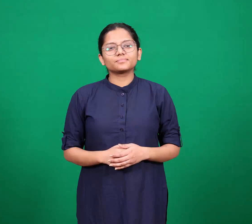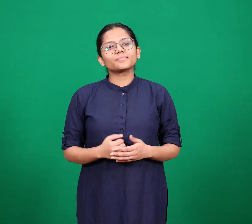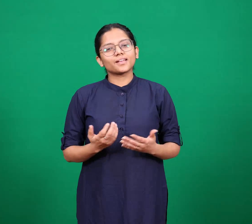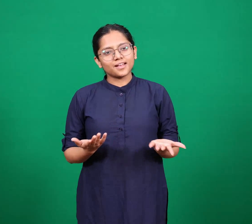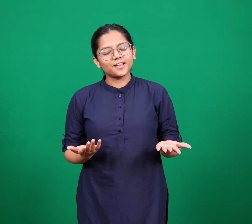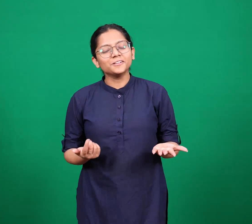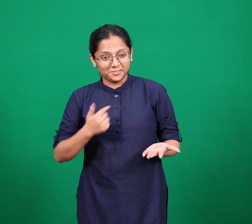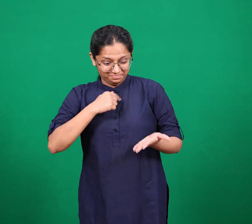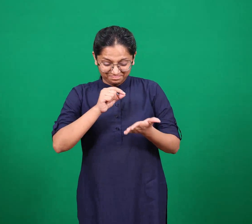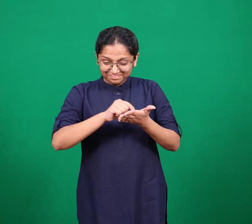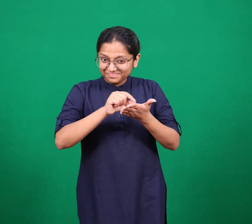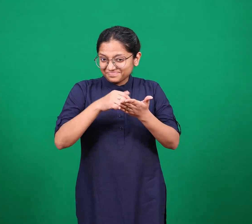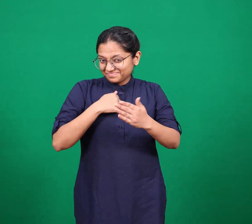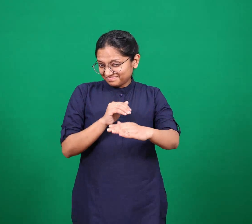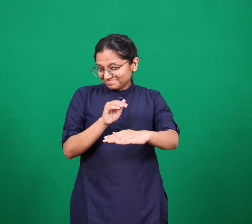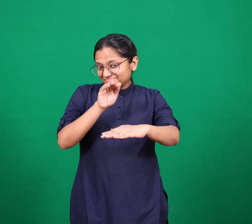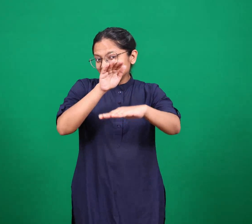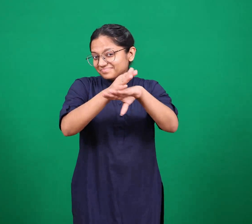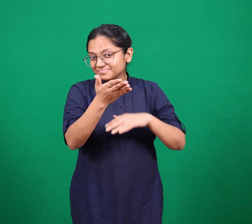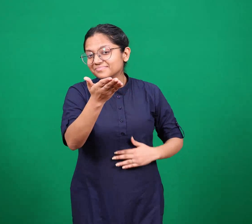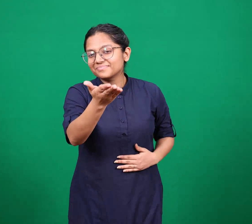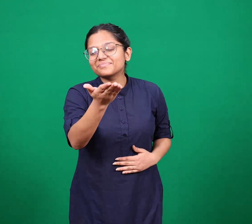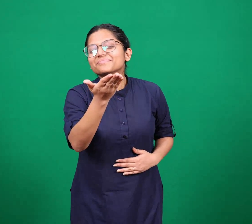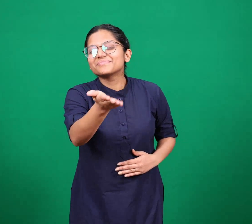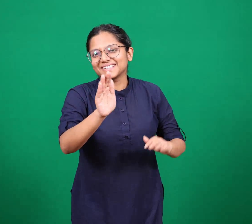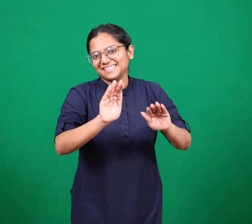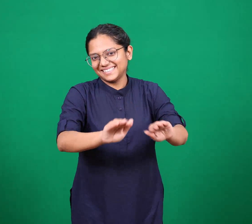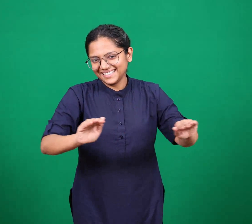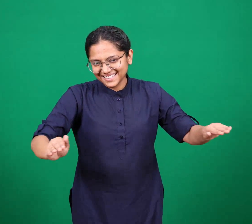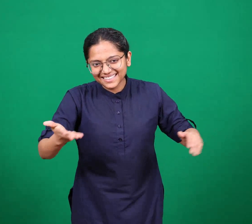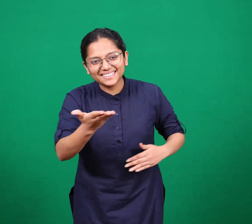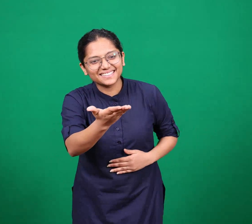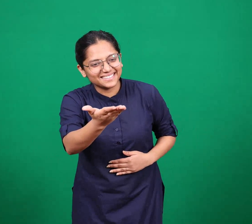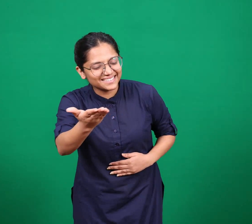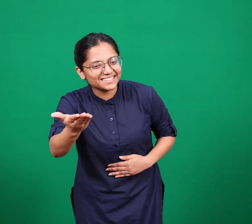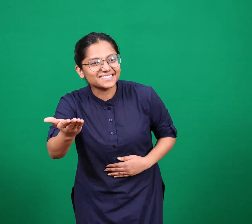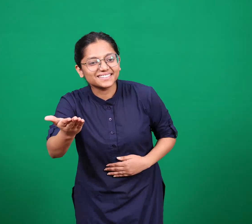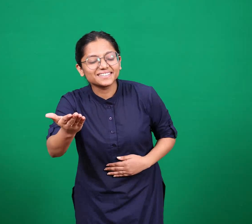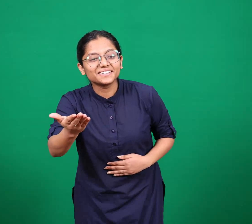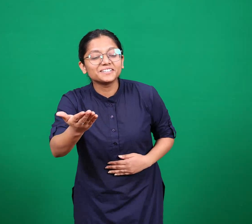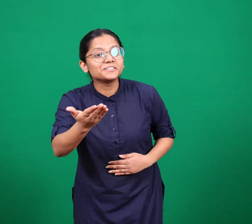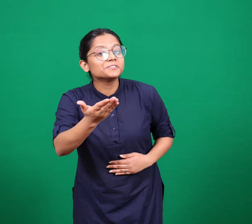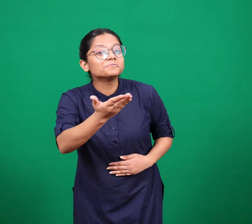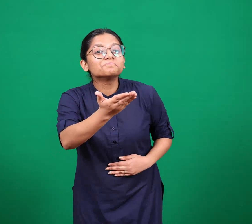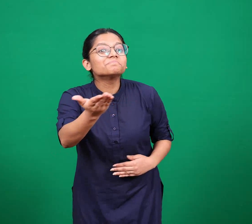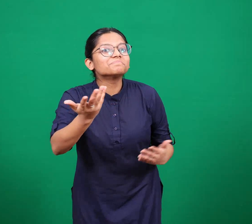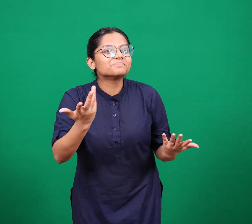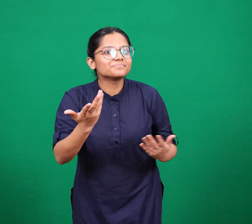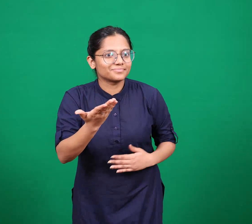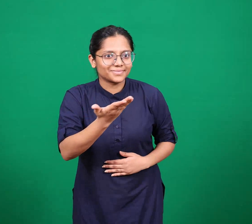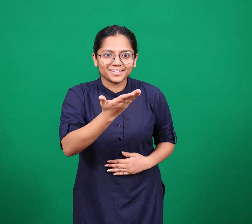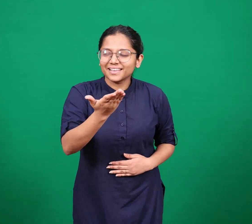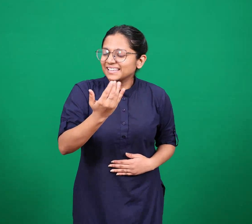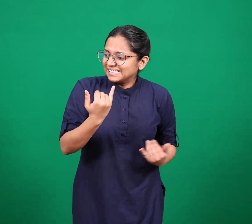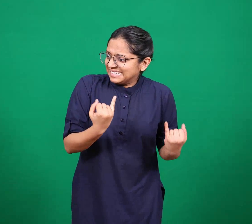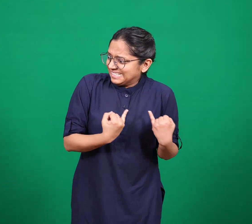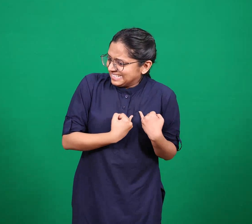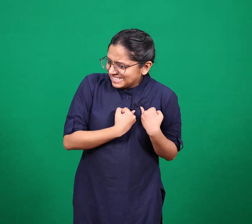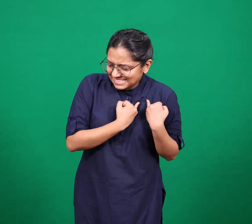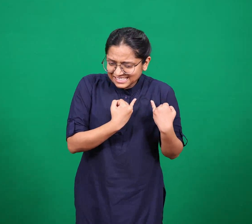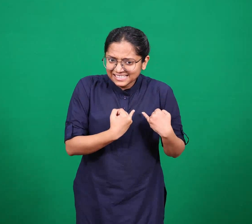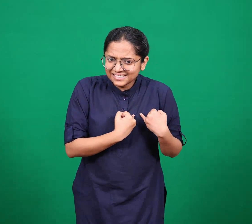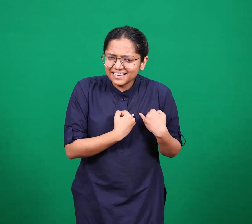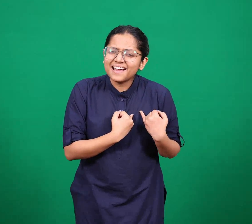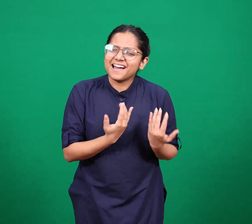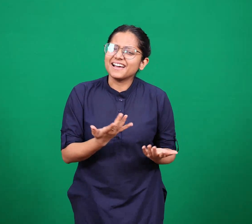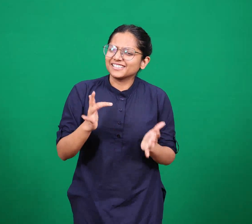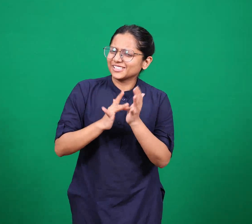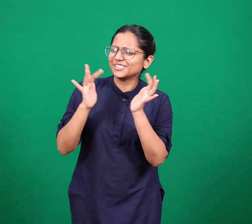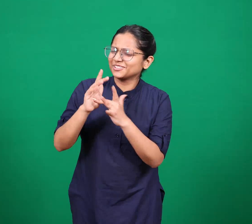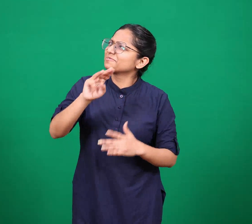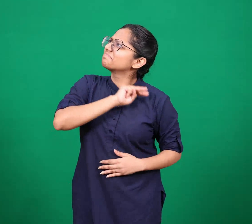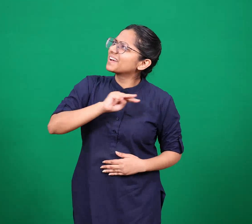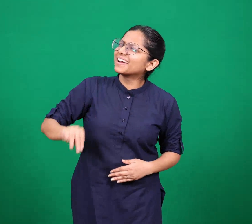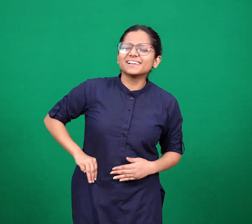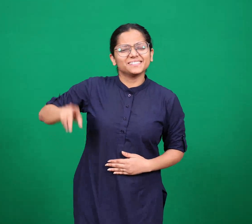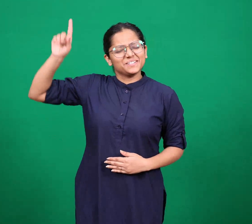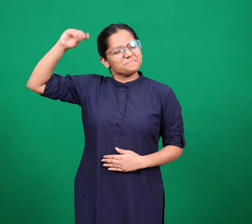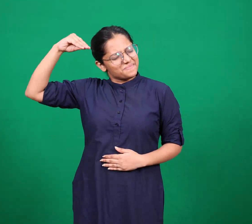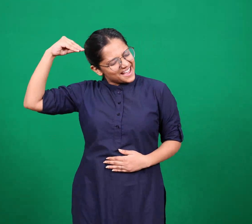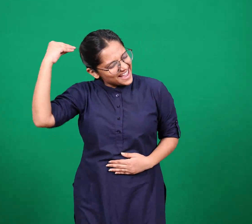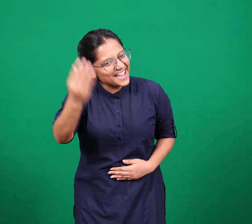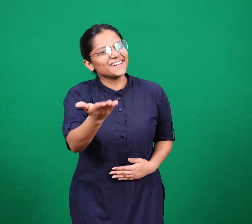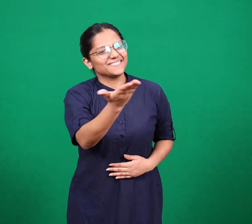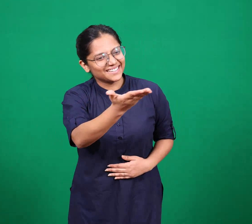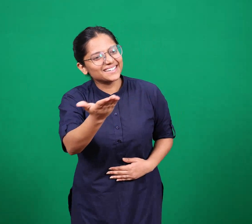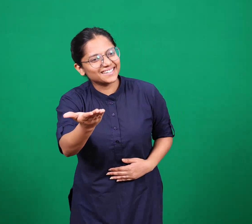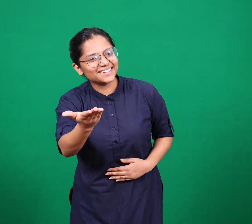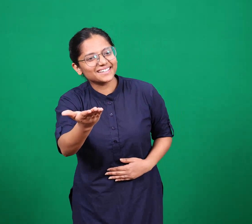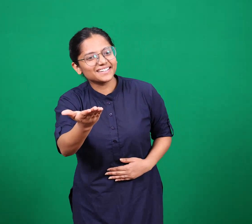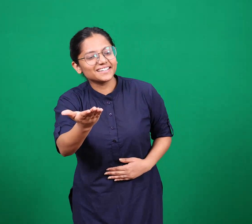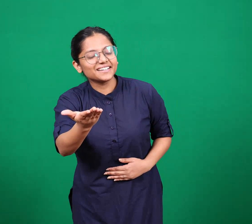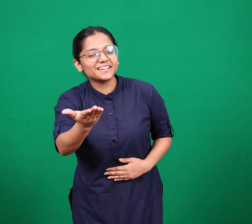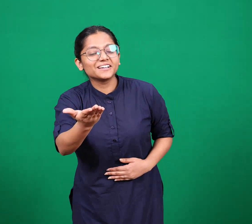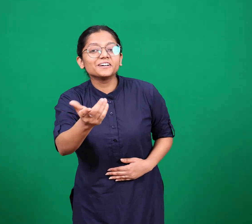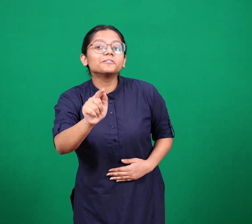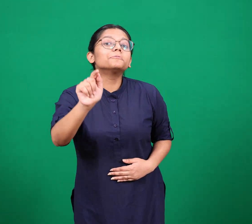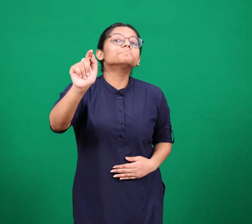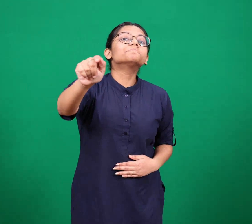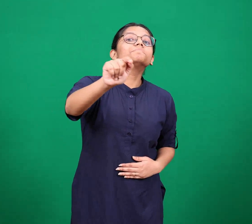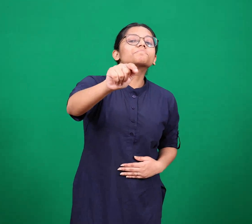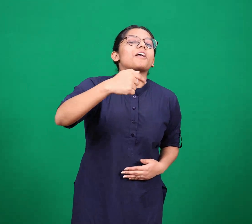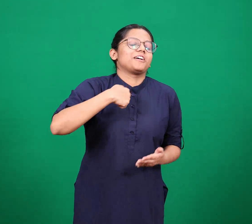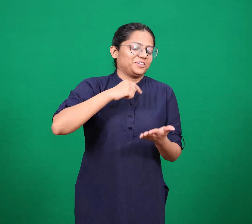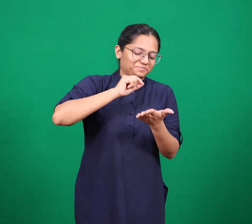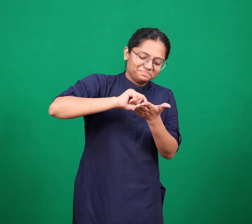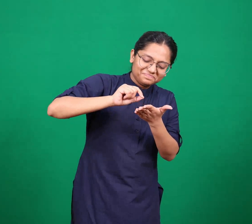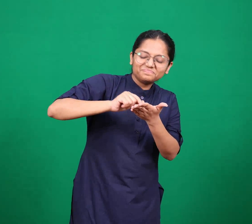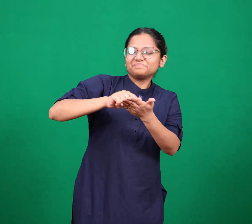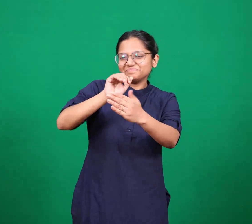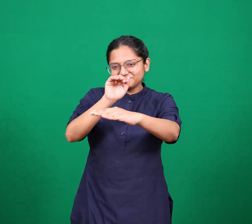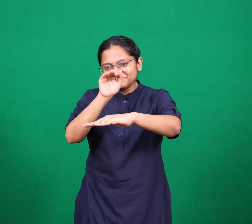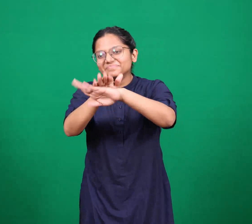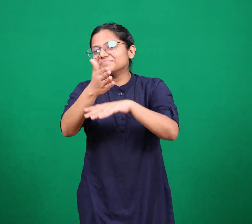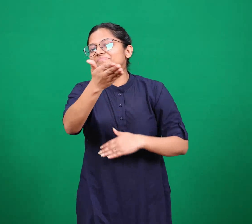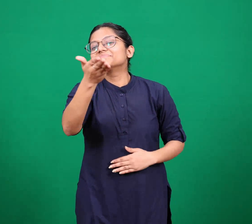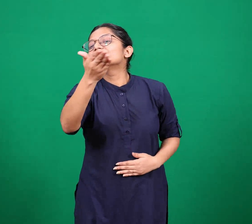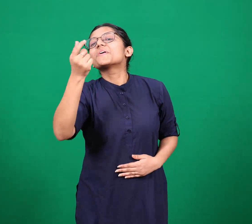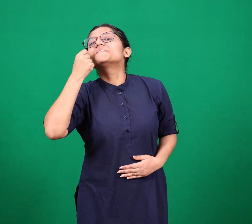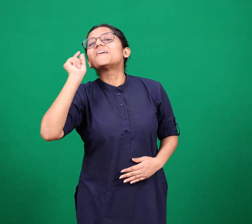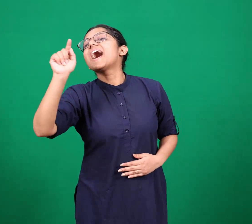I am writing to you, little children, because your sins have been forgiven through His name.